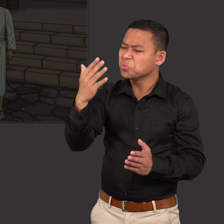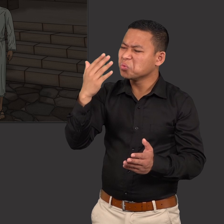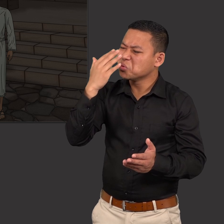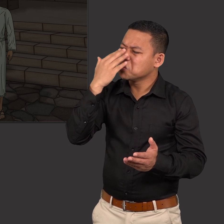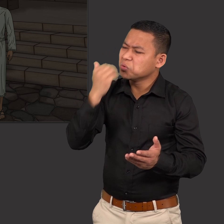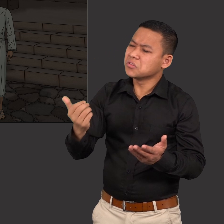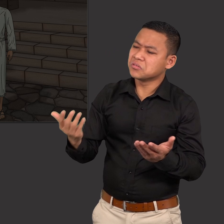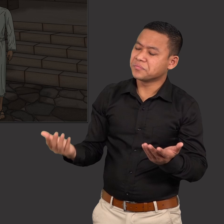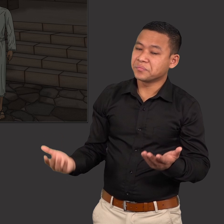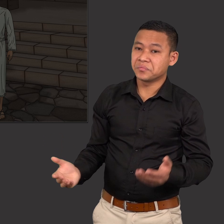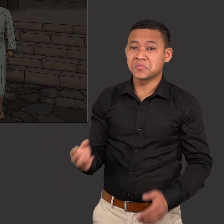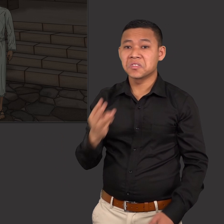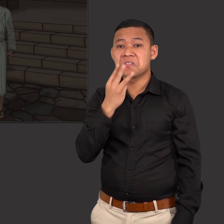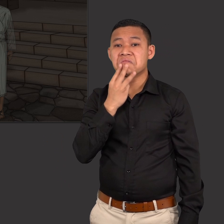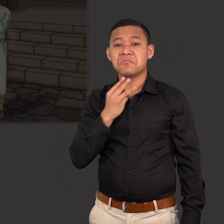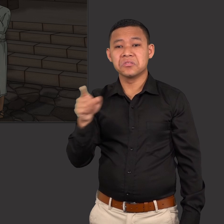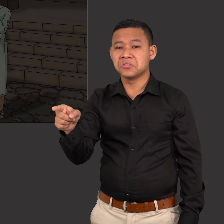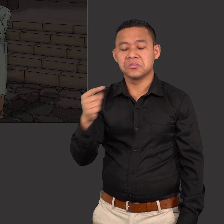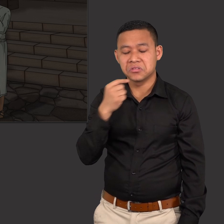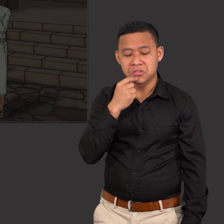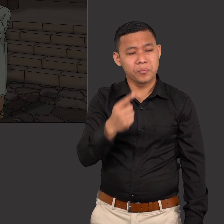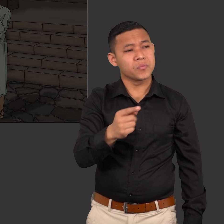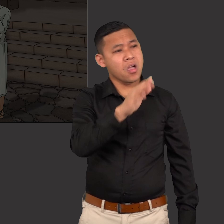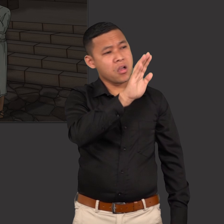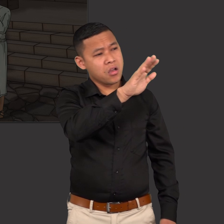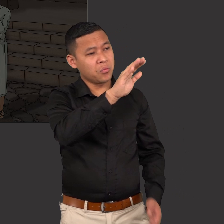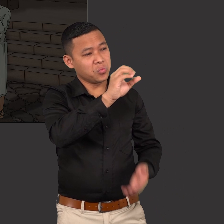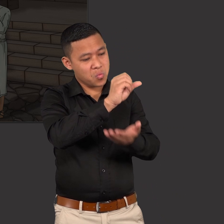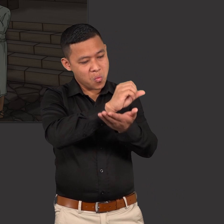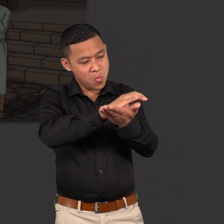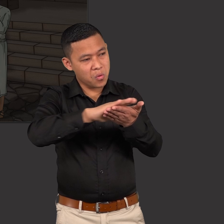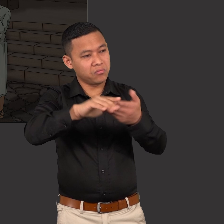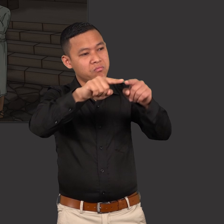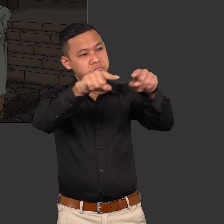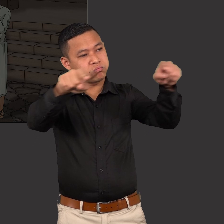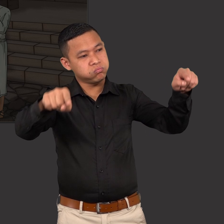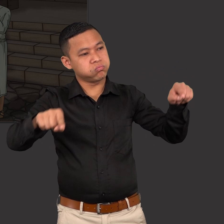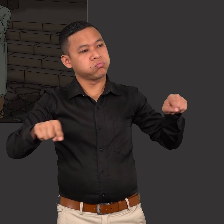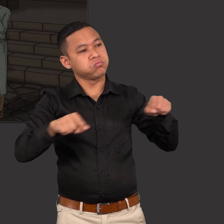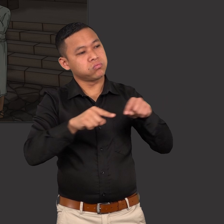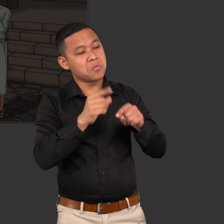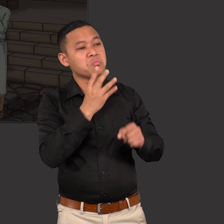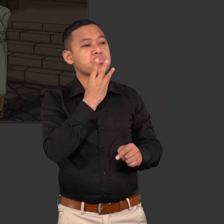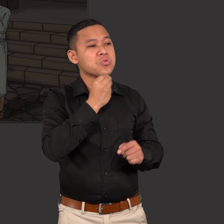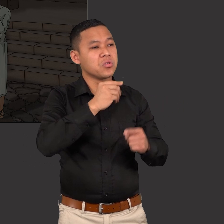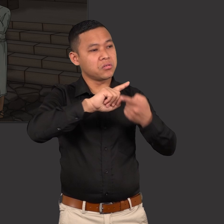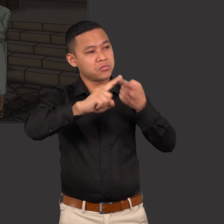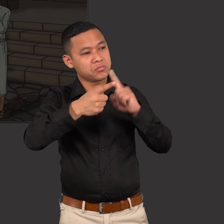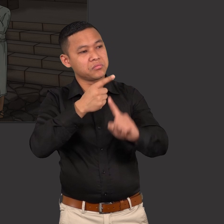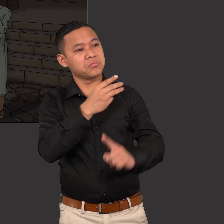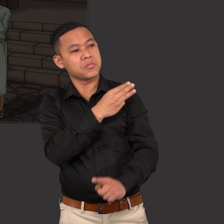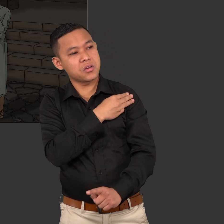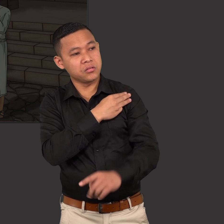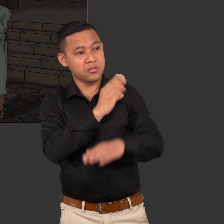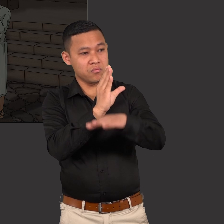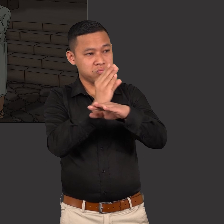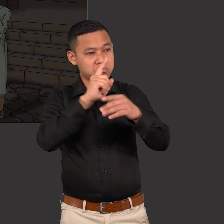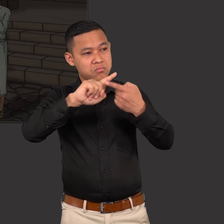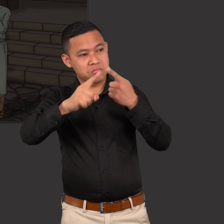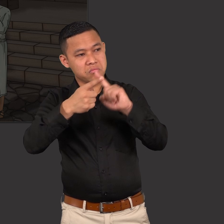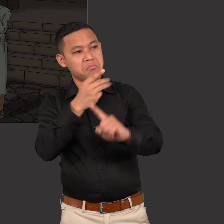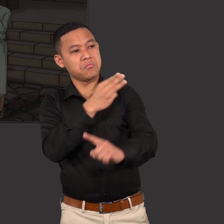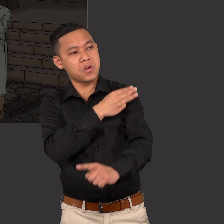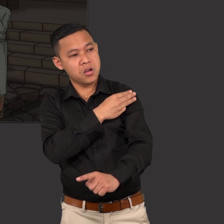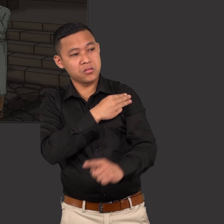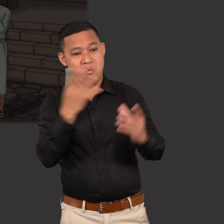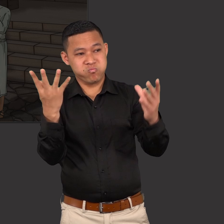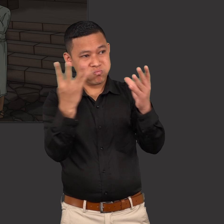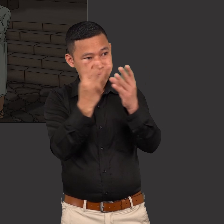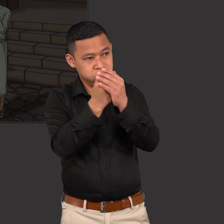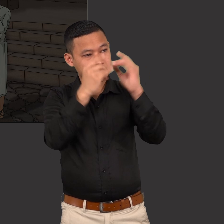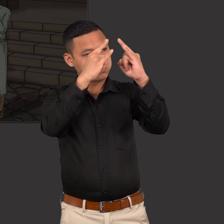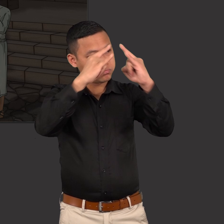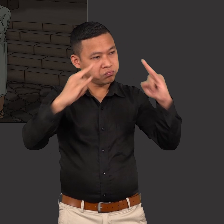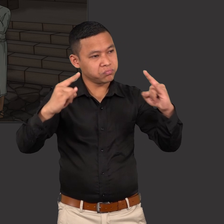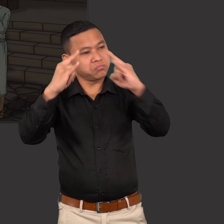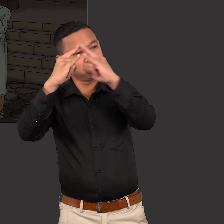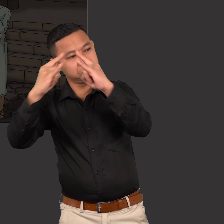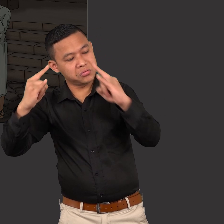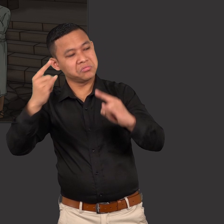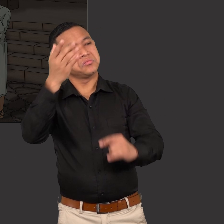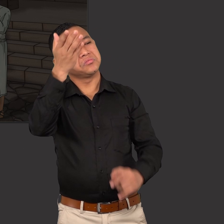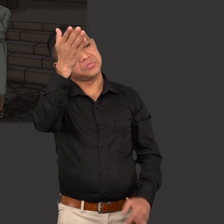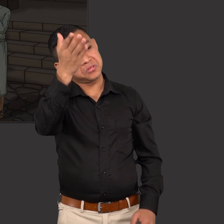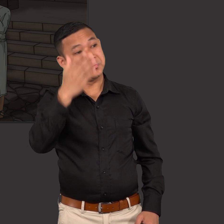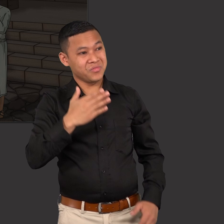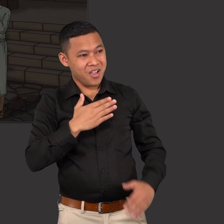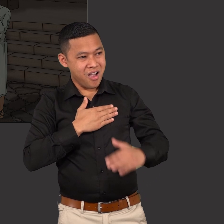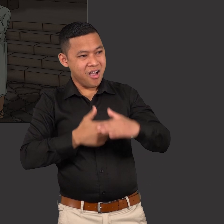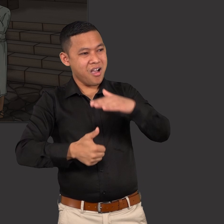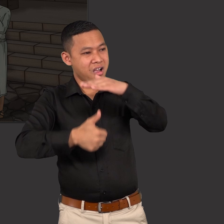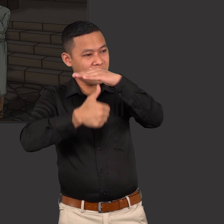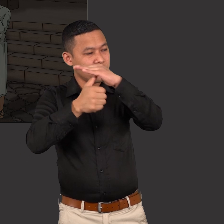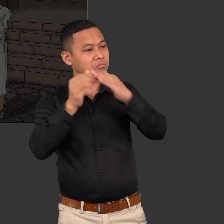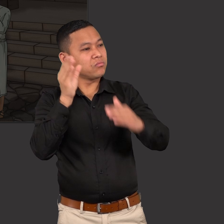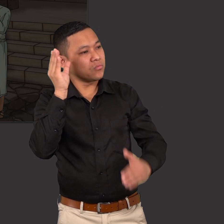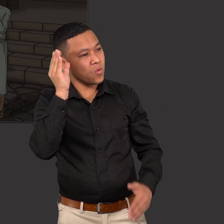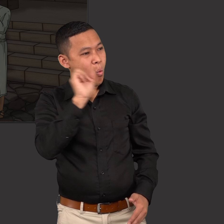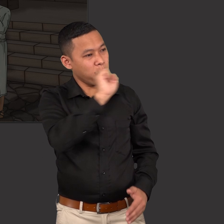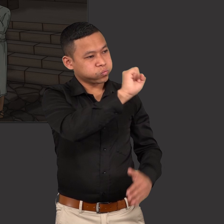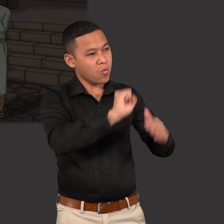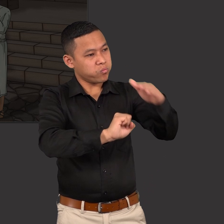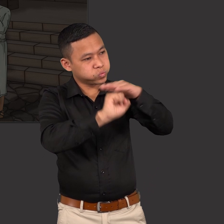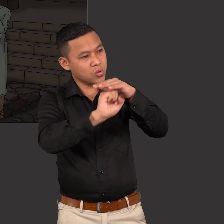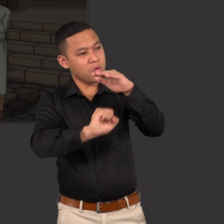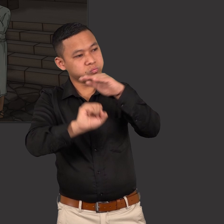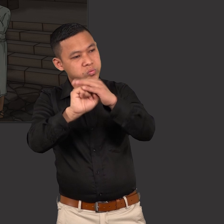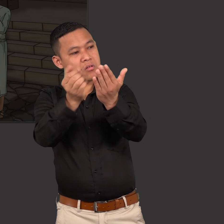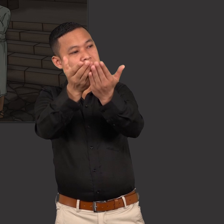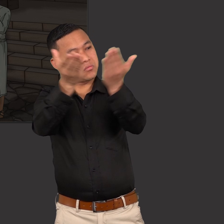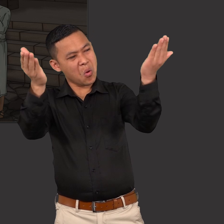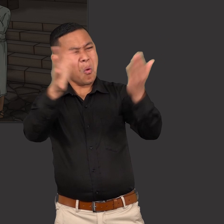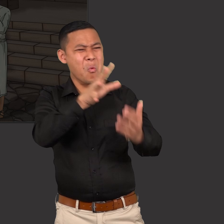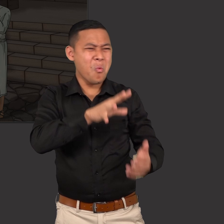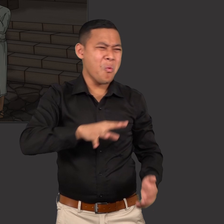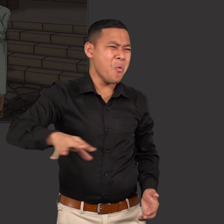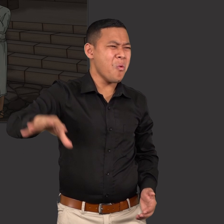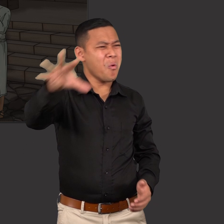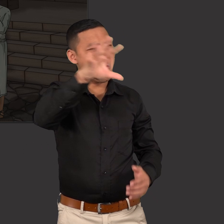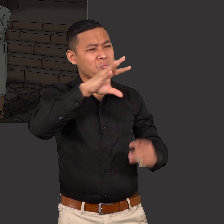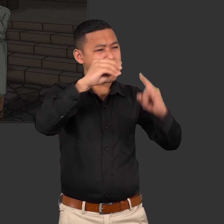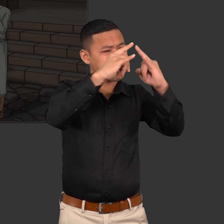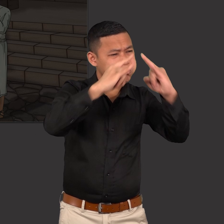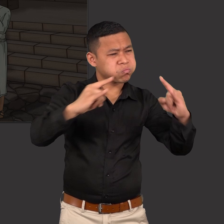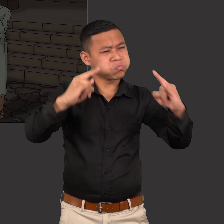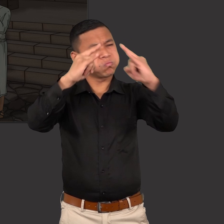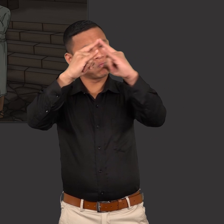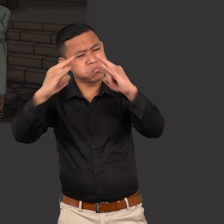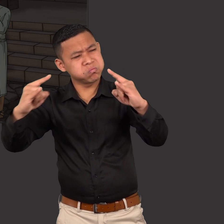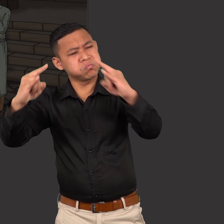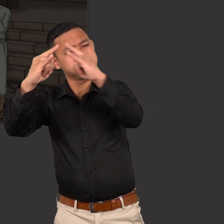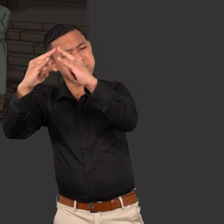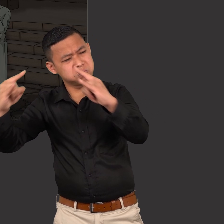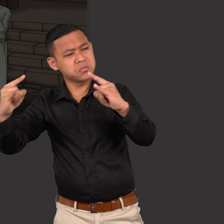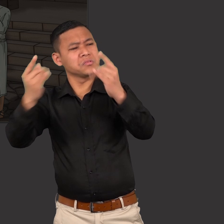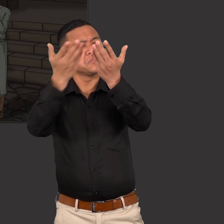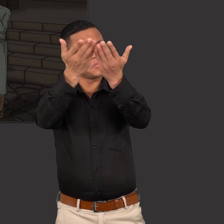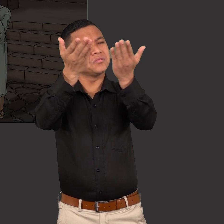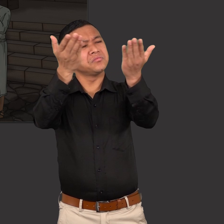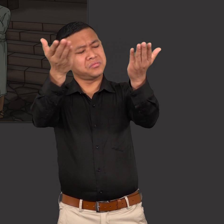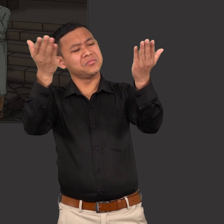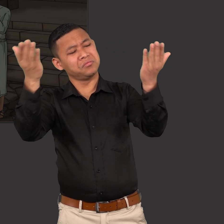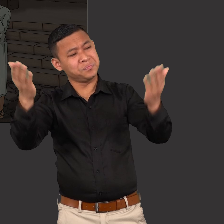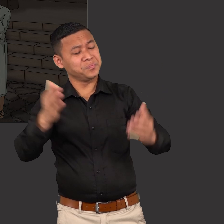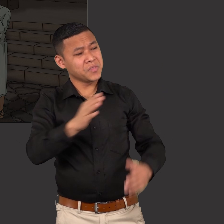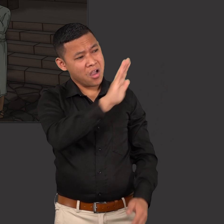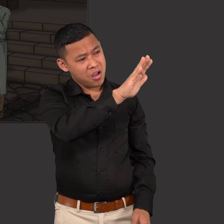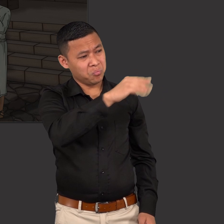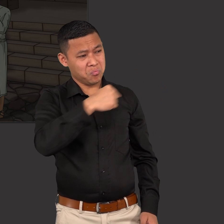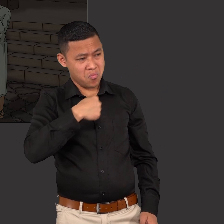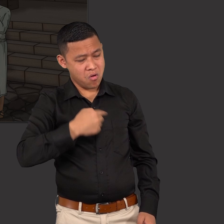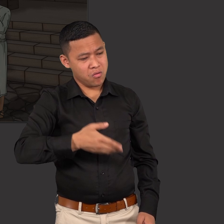Uriah answered, “The ark and Israel and Judah are dwelling in tents, and my master Joab and his soldiers are camped in the open field.